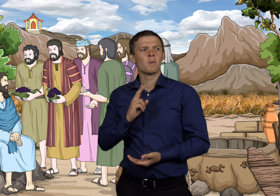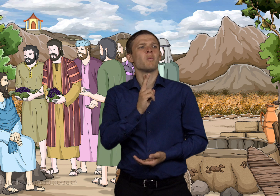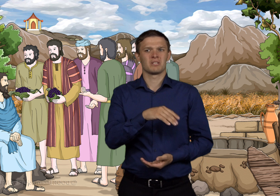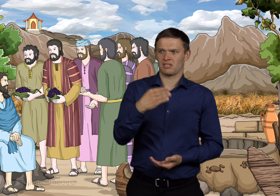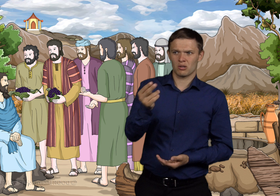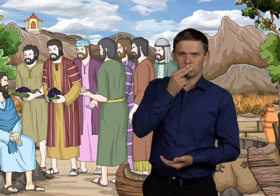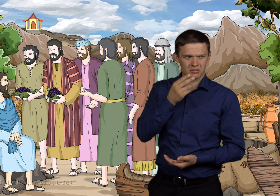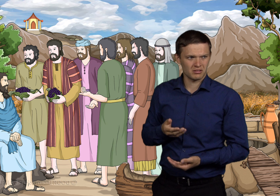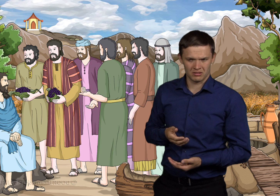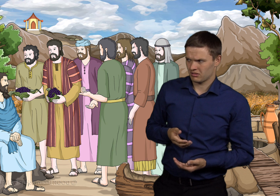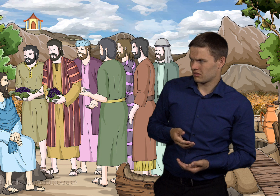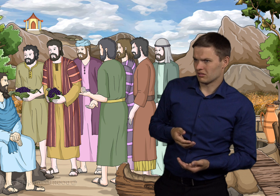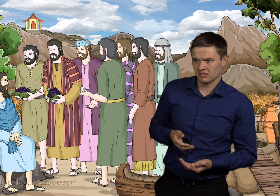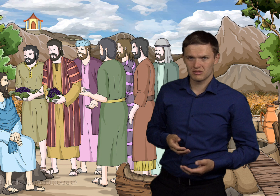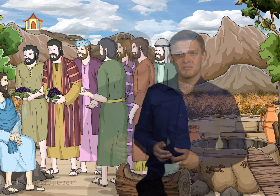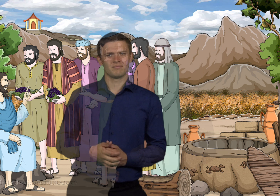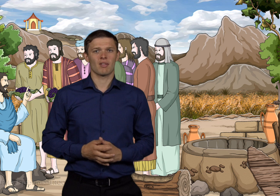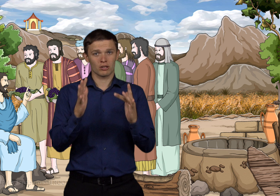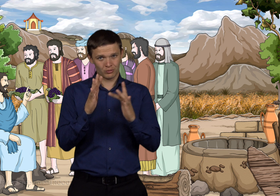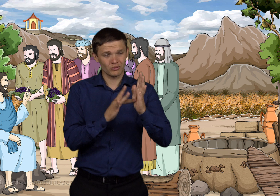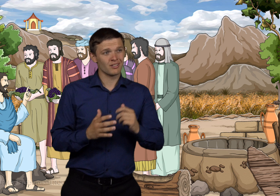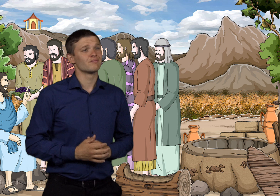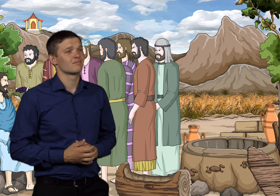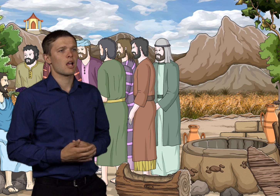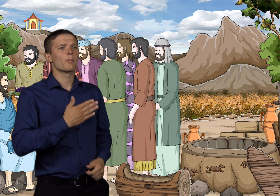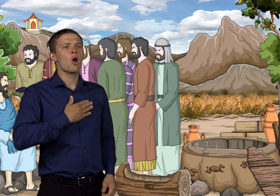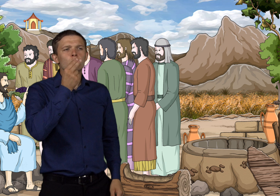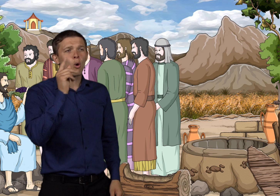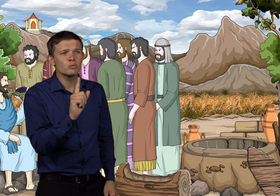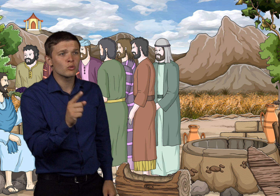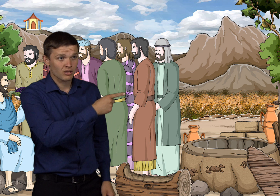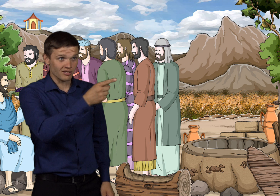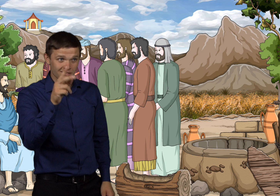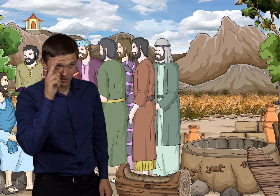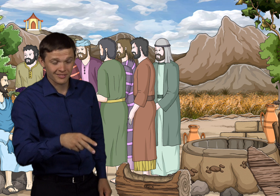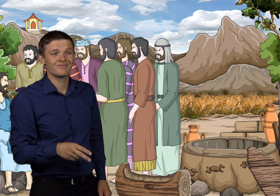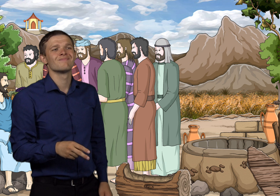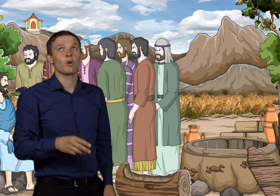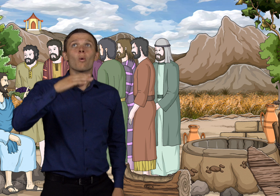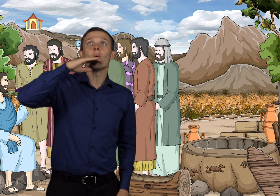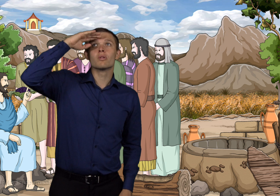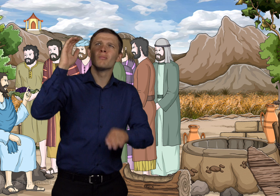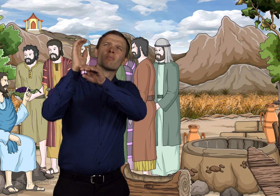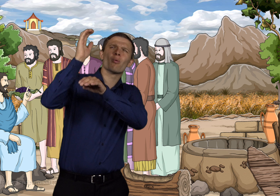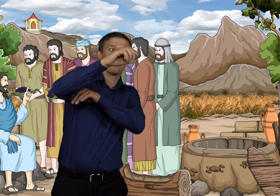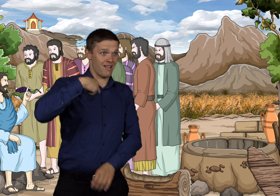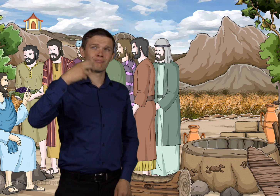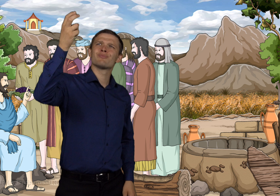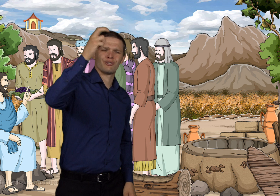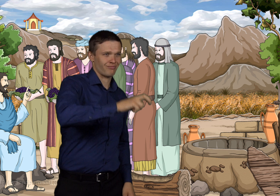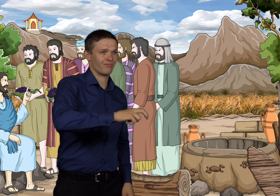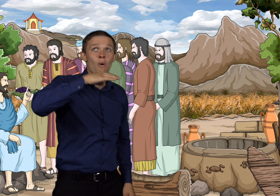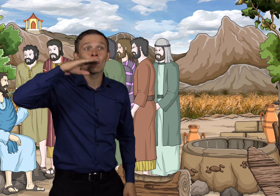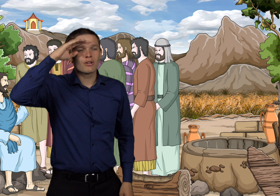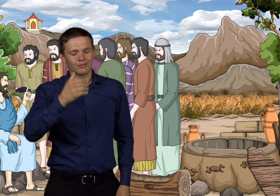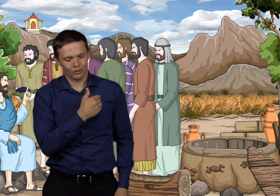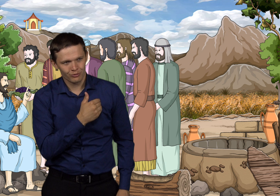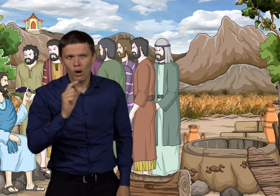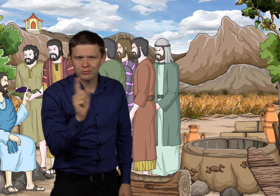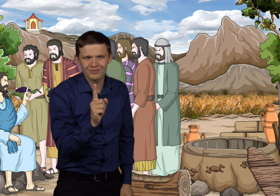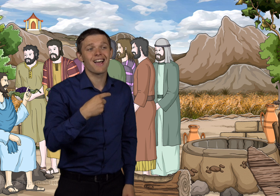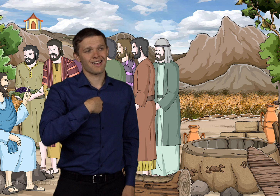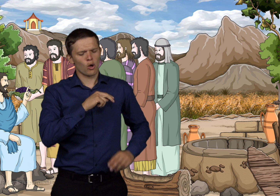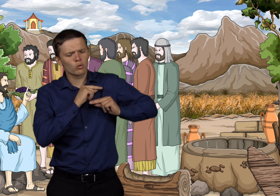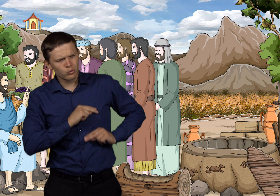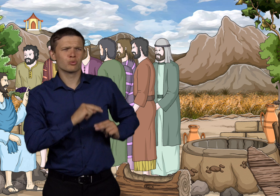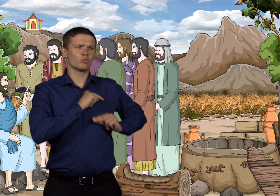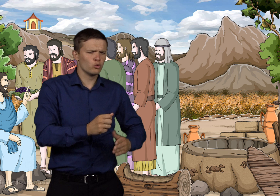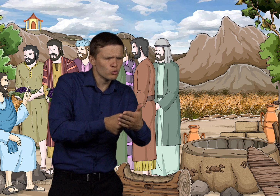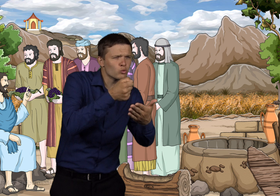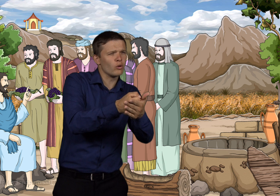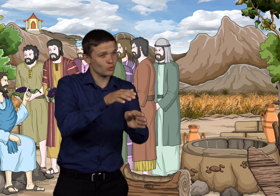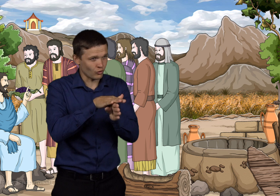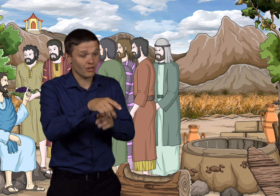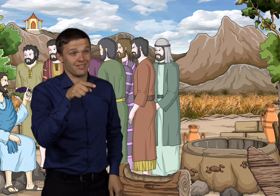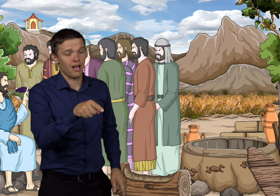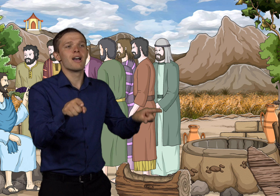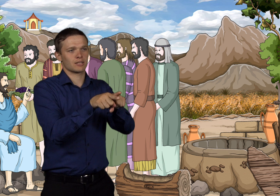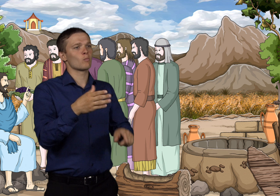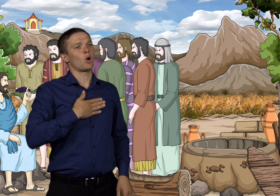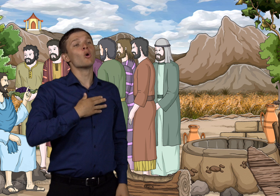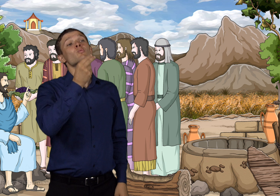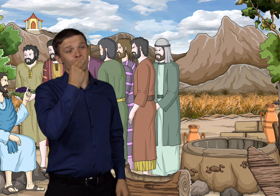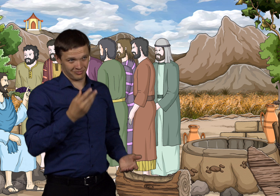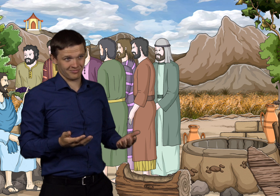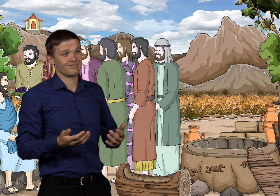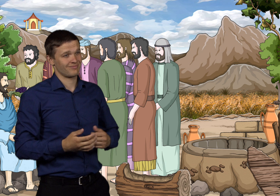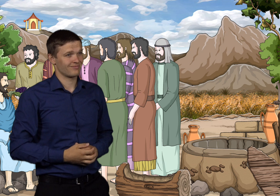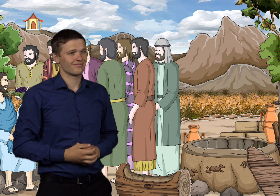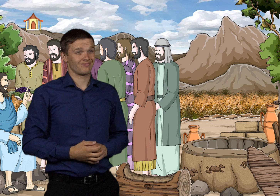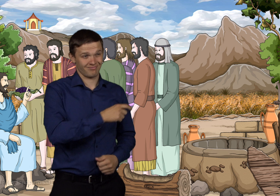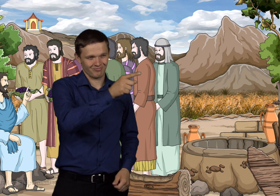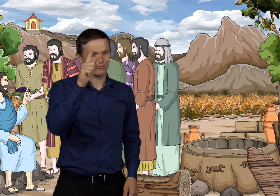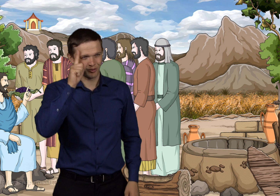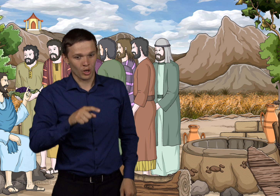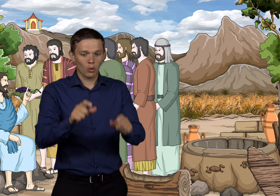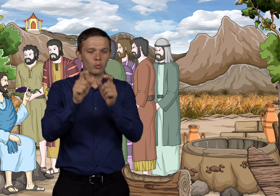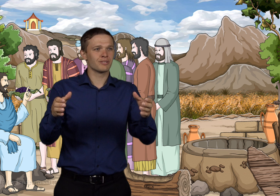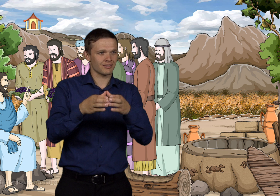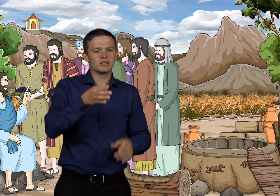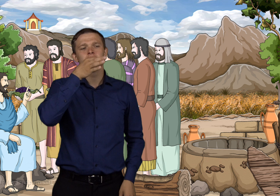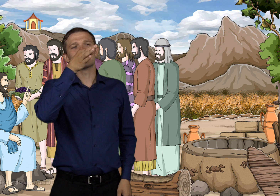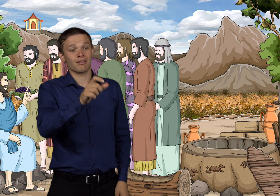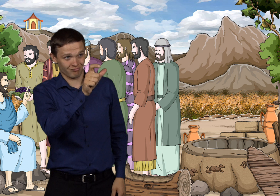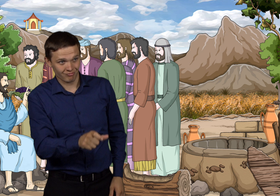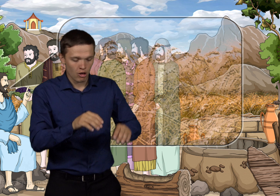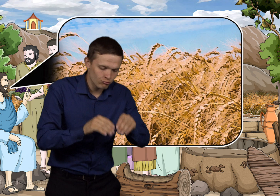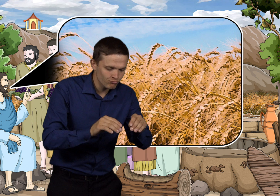Jesus explained, “My food is to do the will of Him who sent Me and to finish His work. Do you not say, ‘There are still four months until the harvest’?